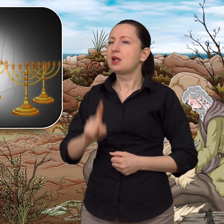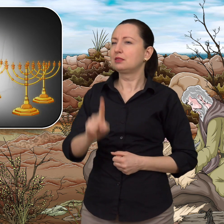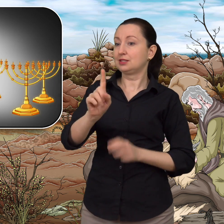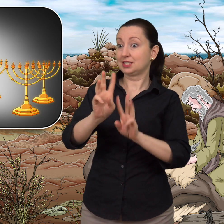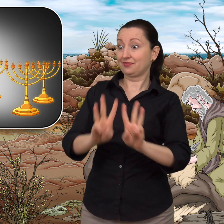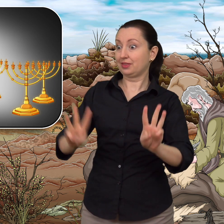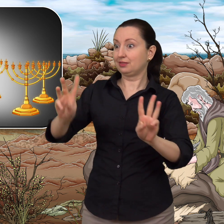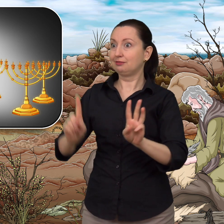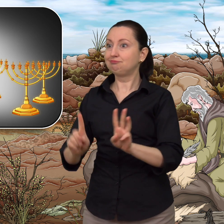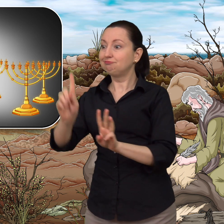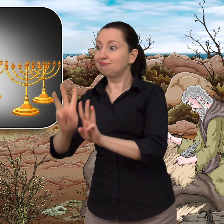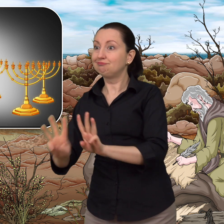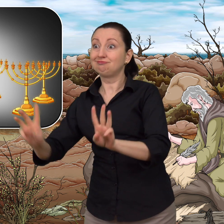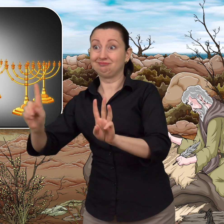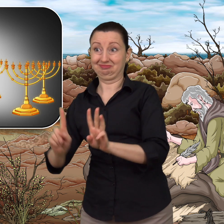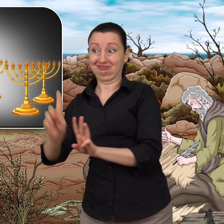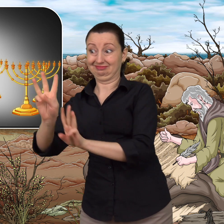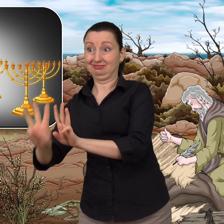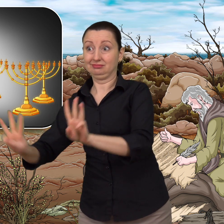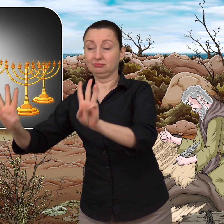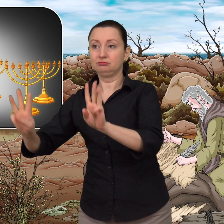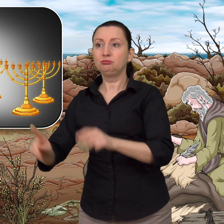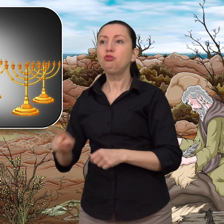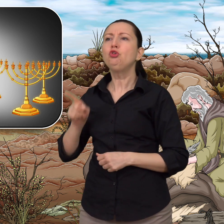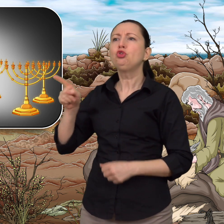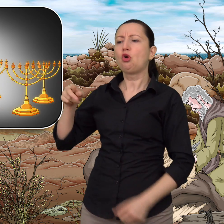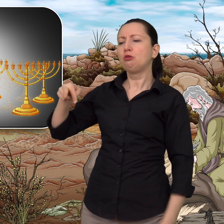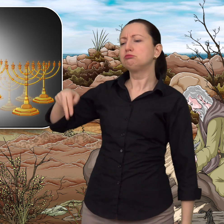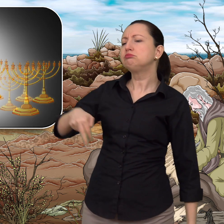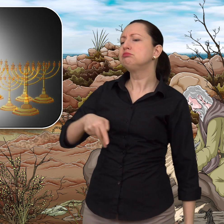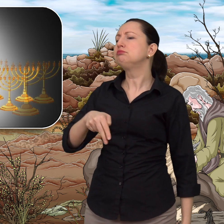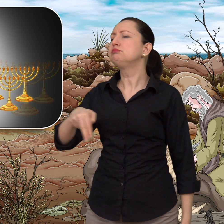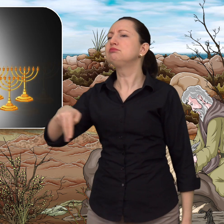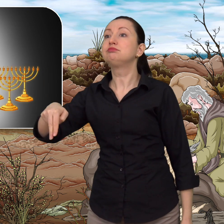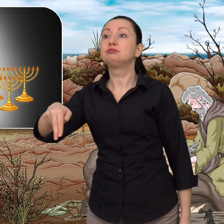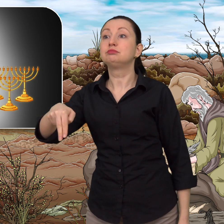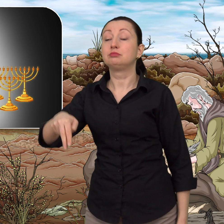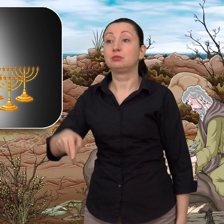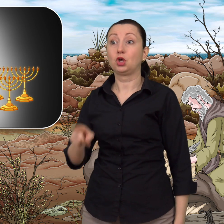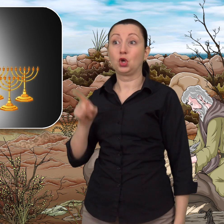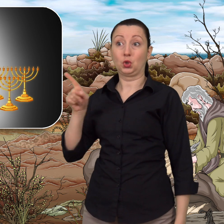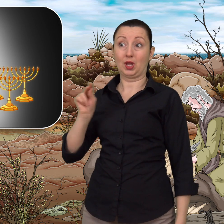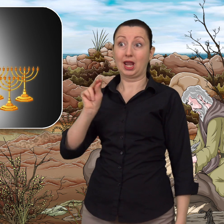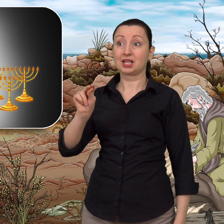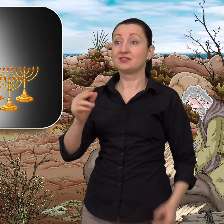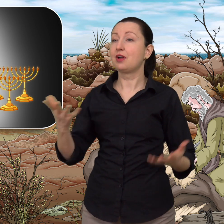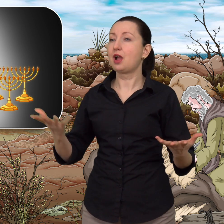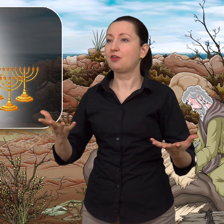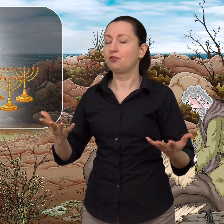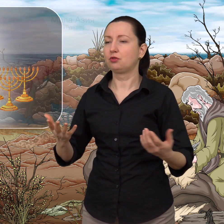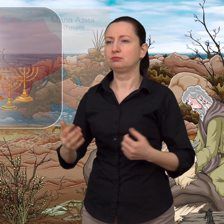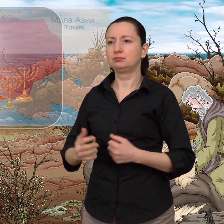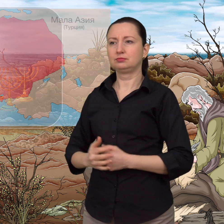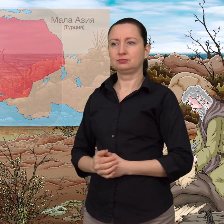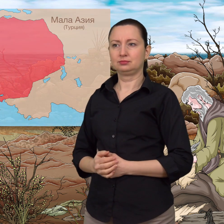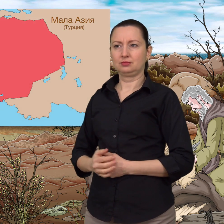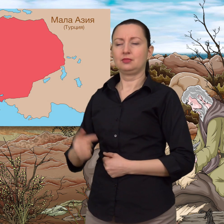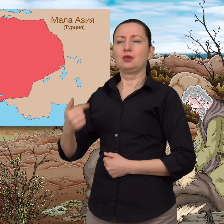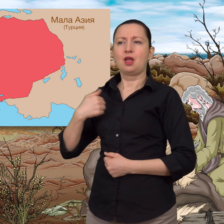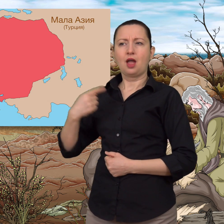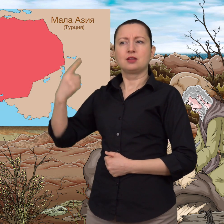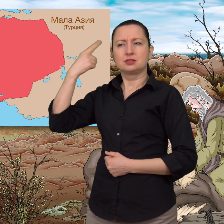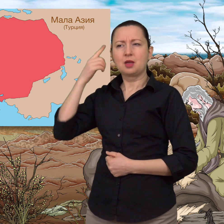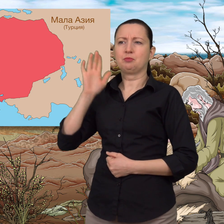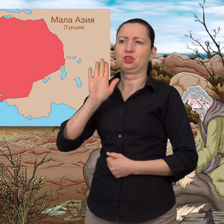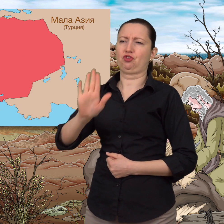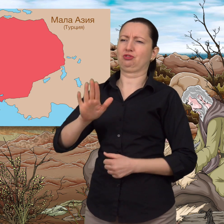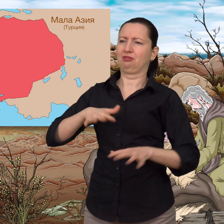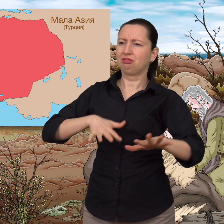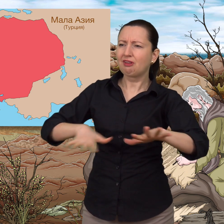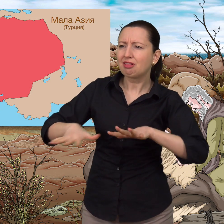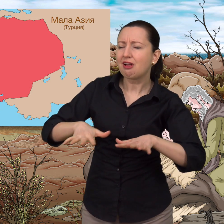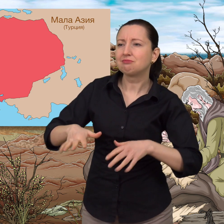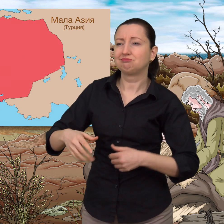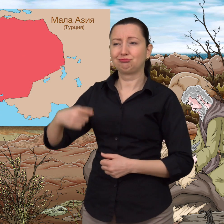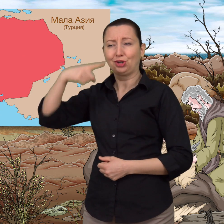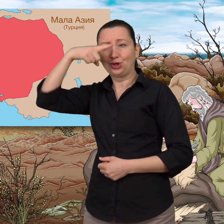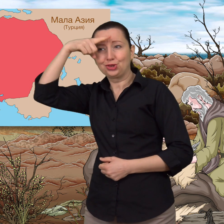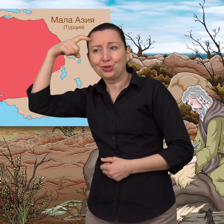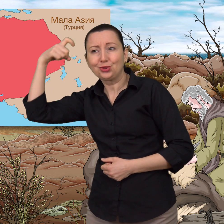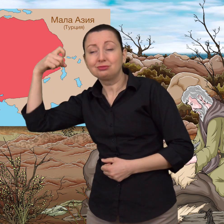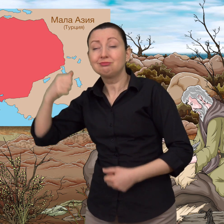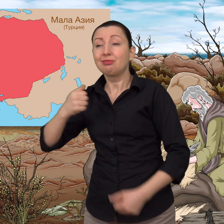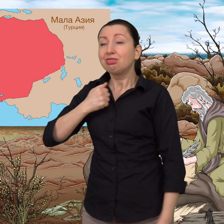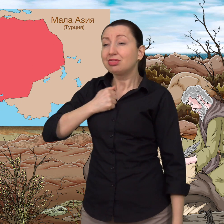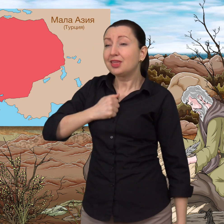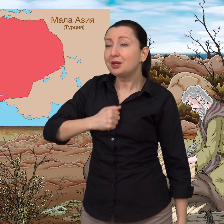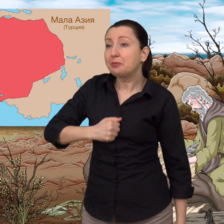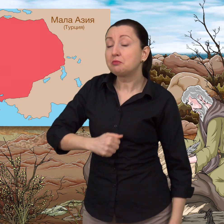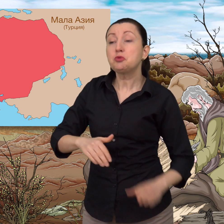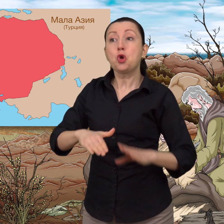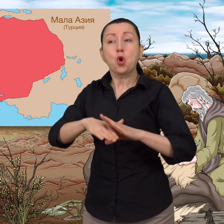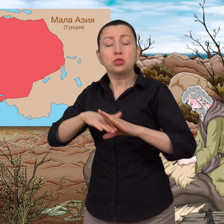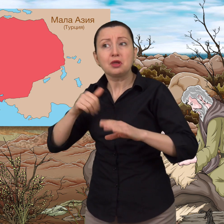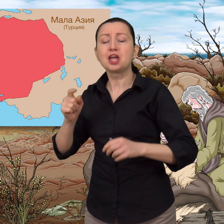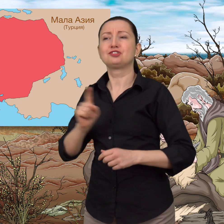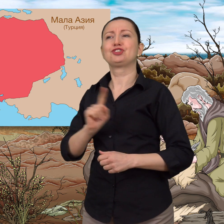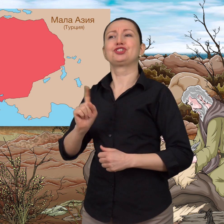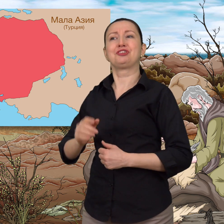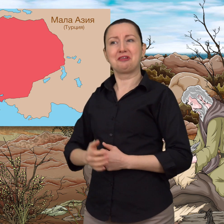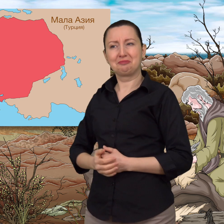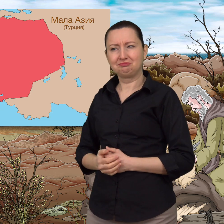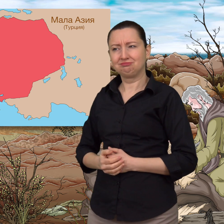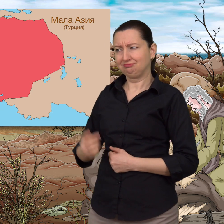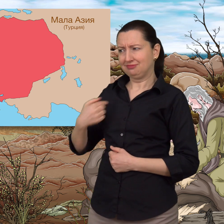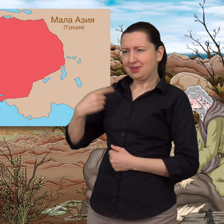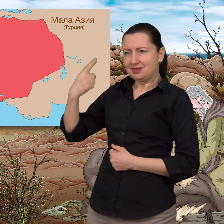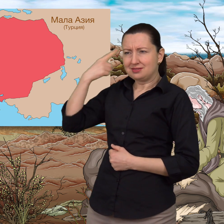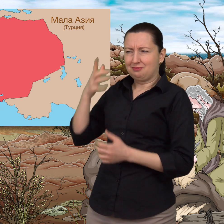I know your deeds, your labor, and your perseverance.